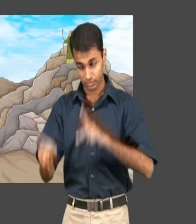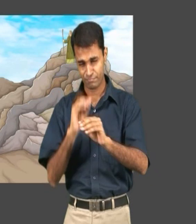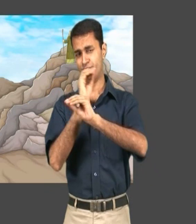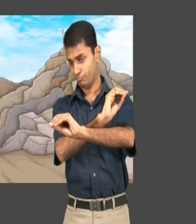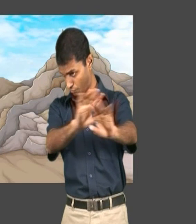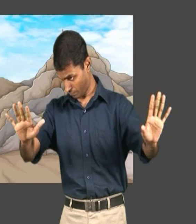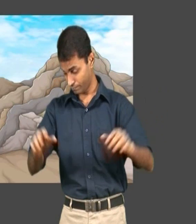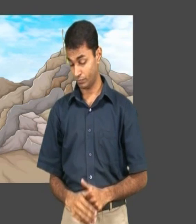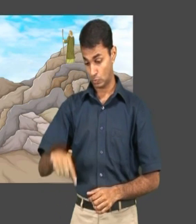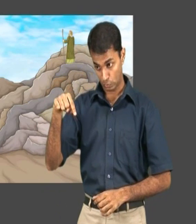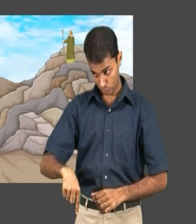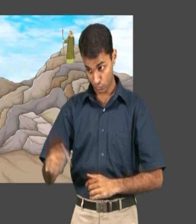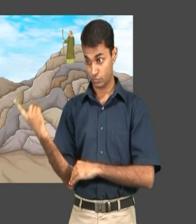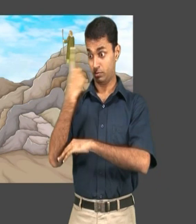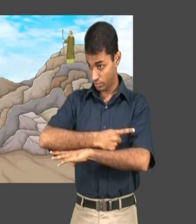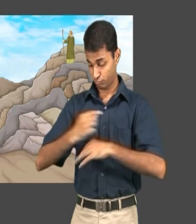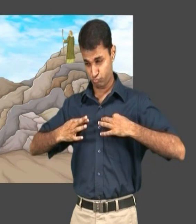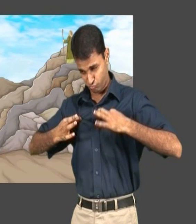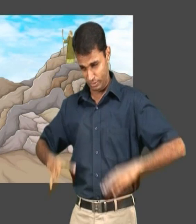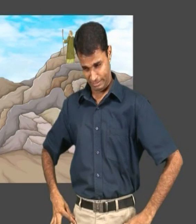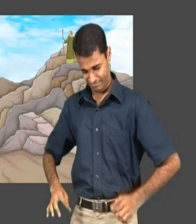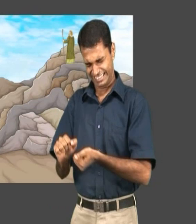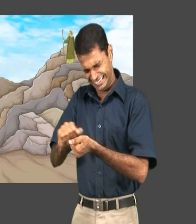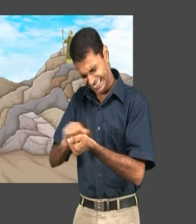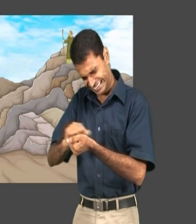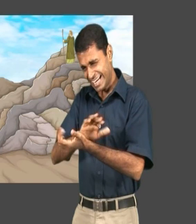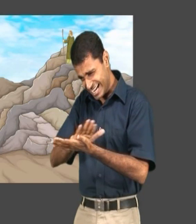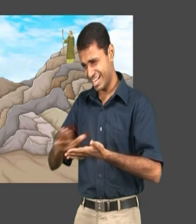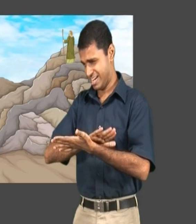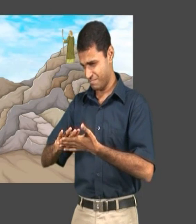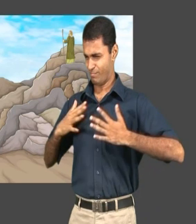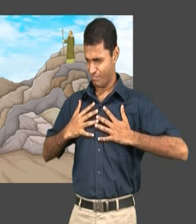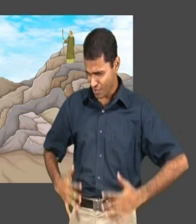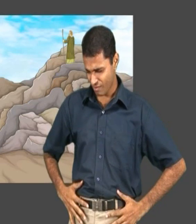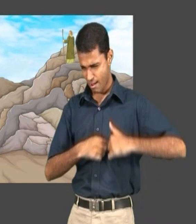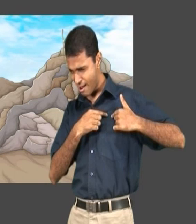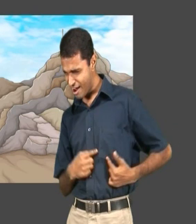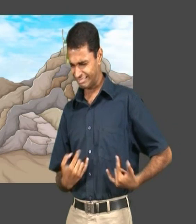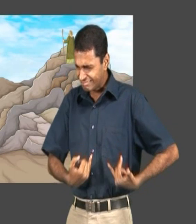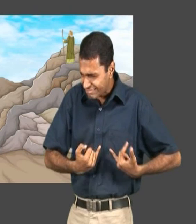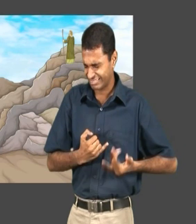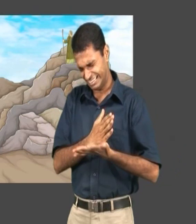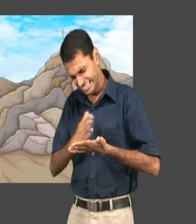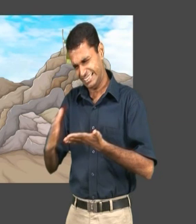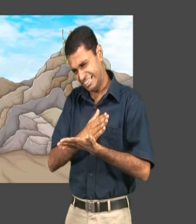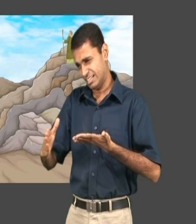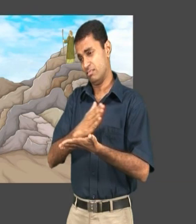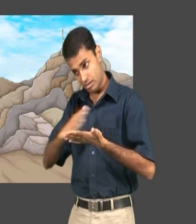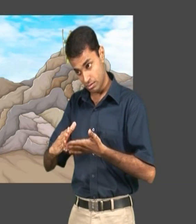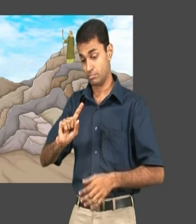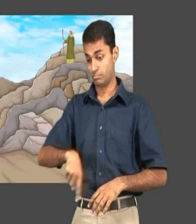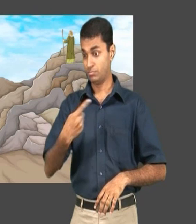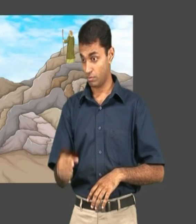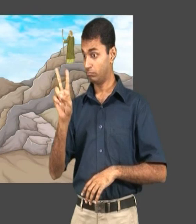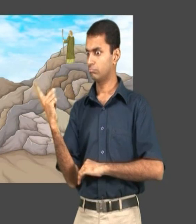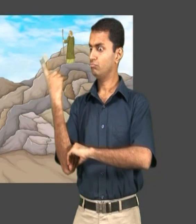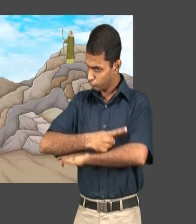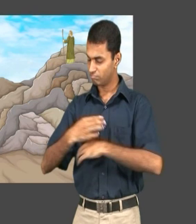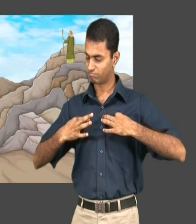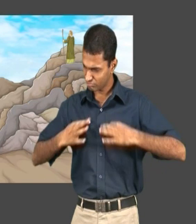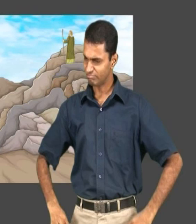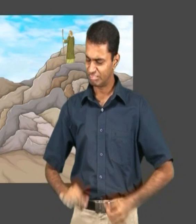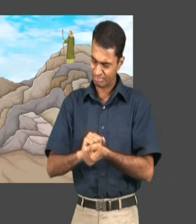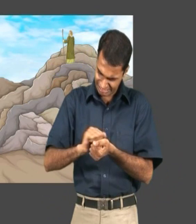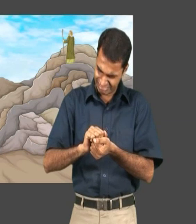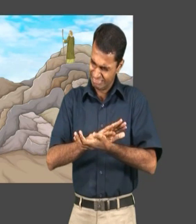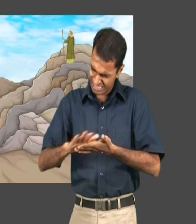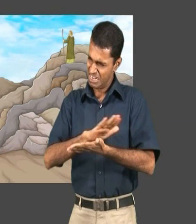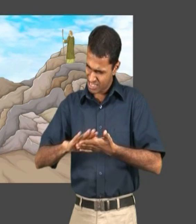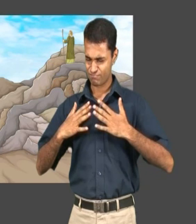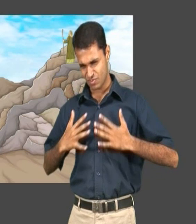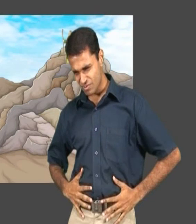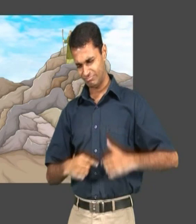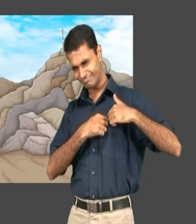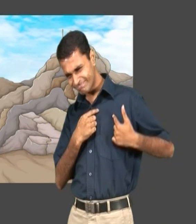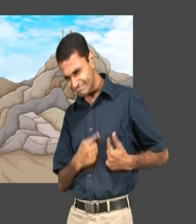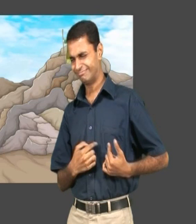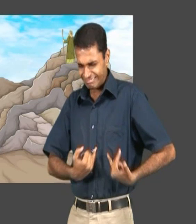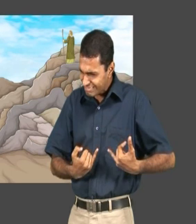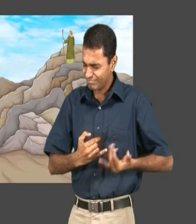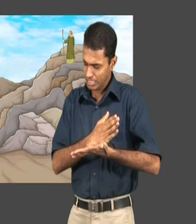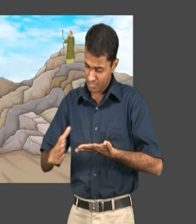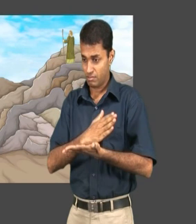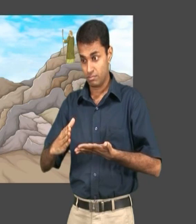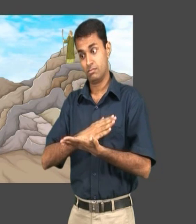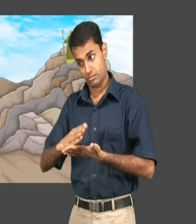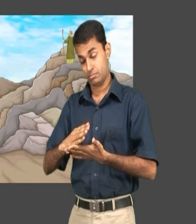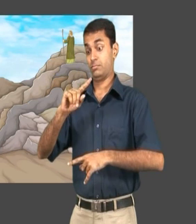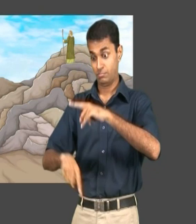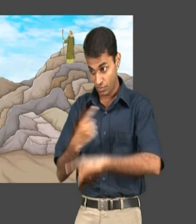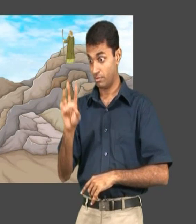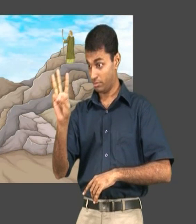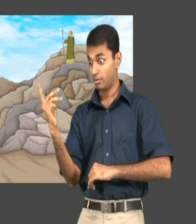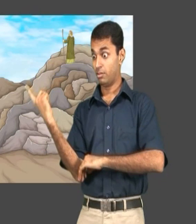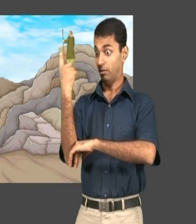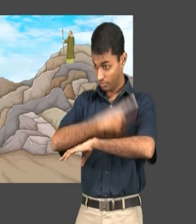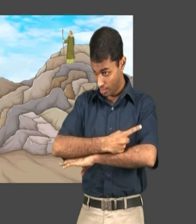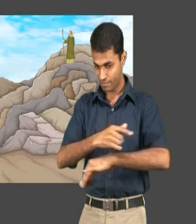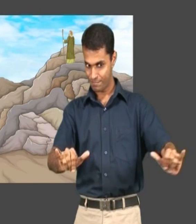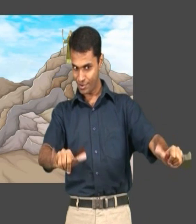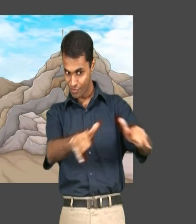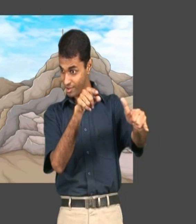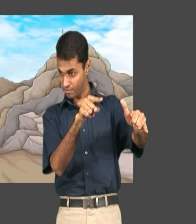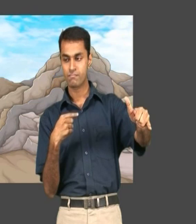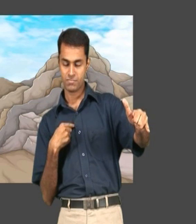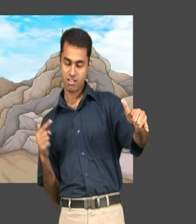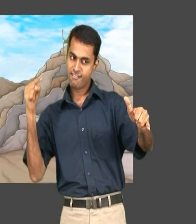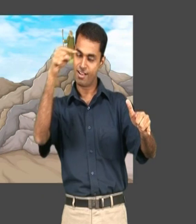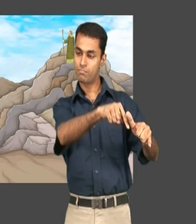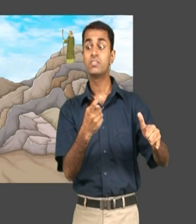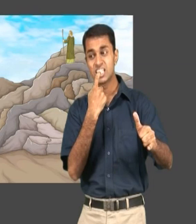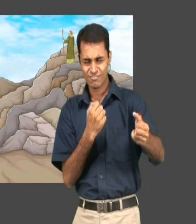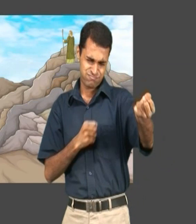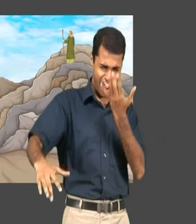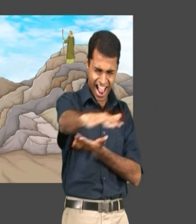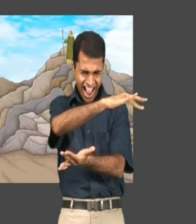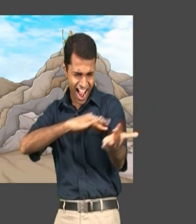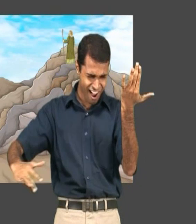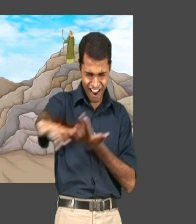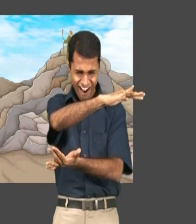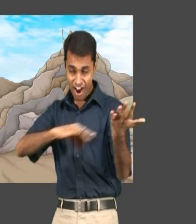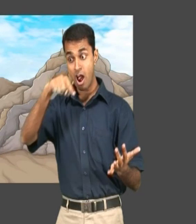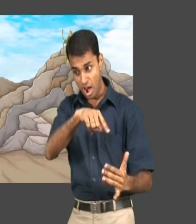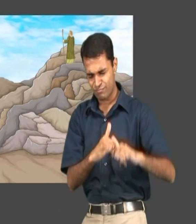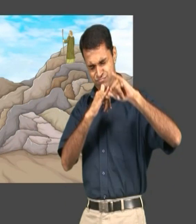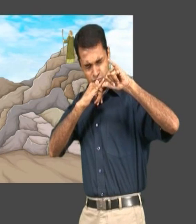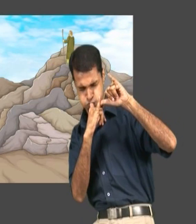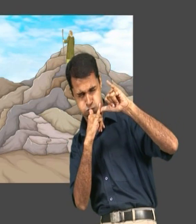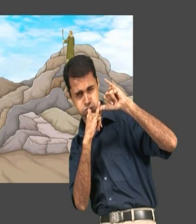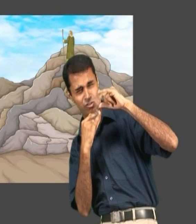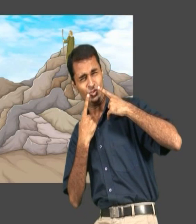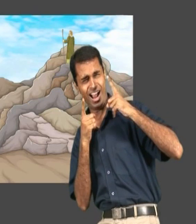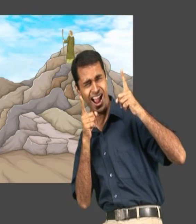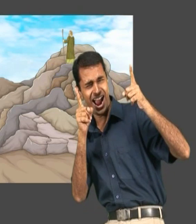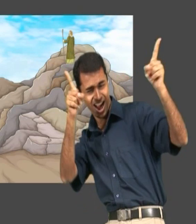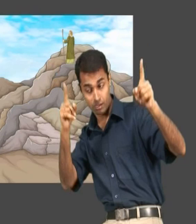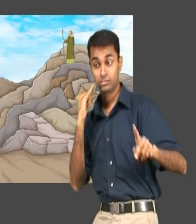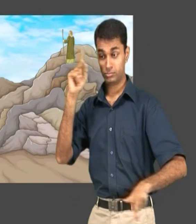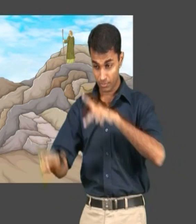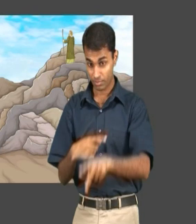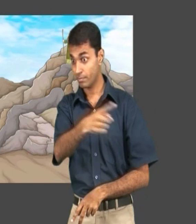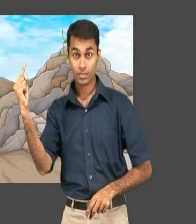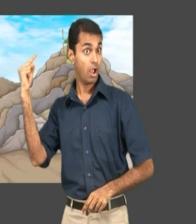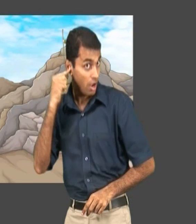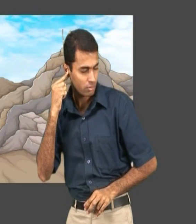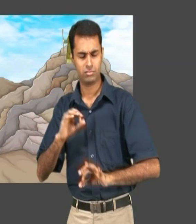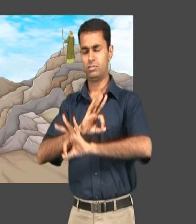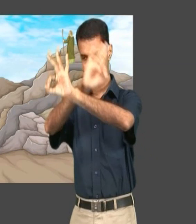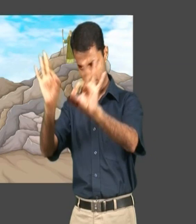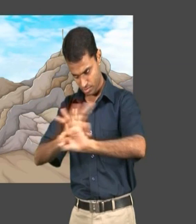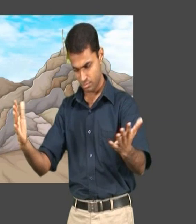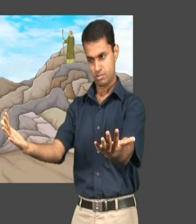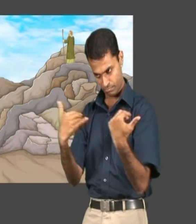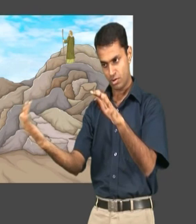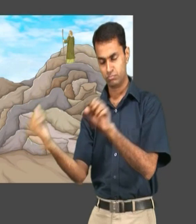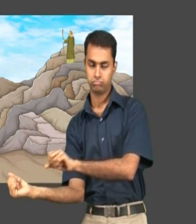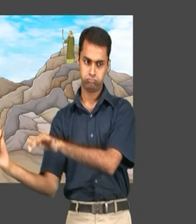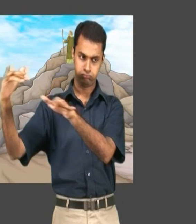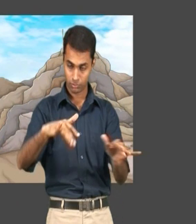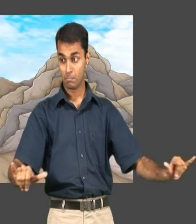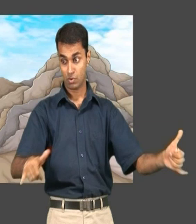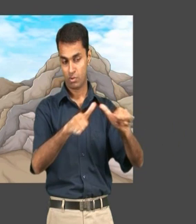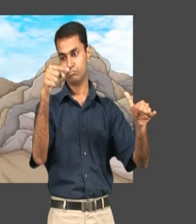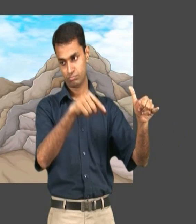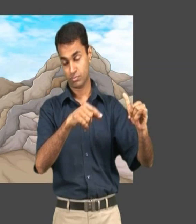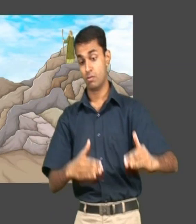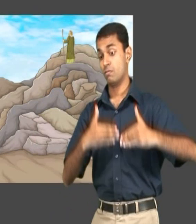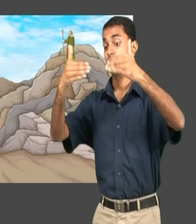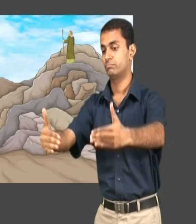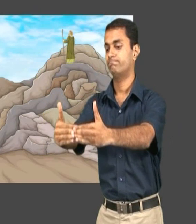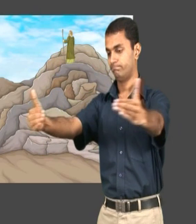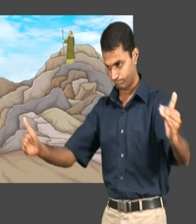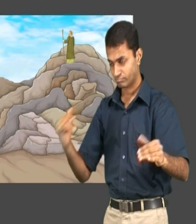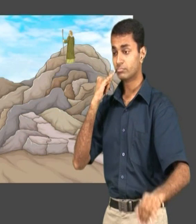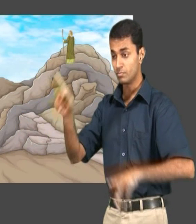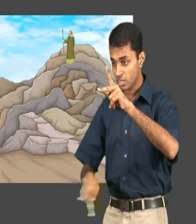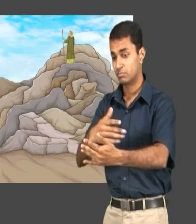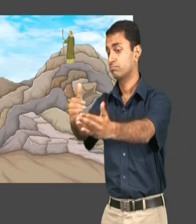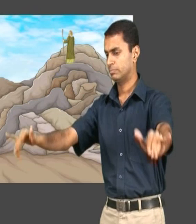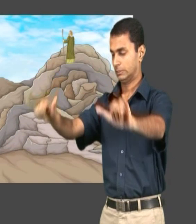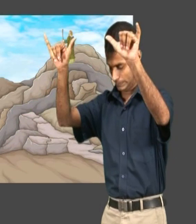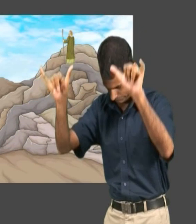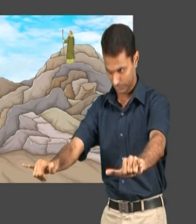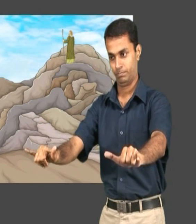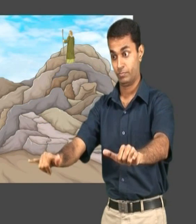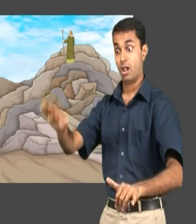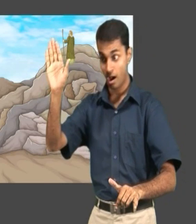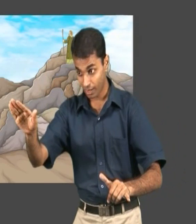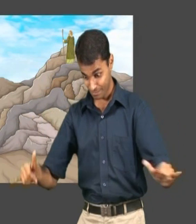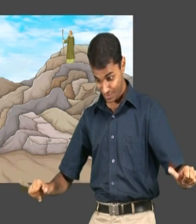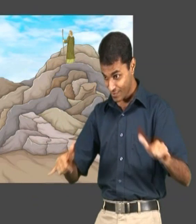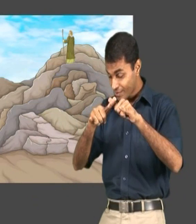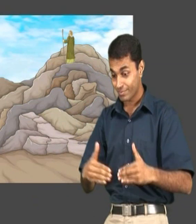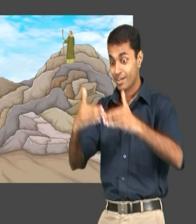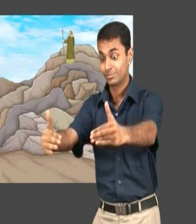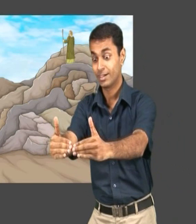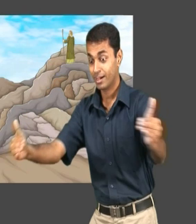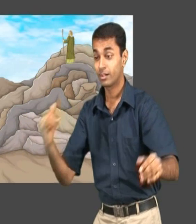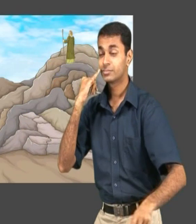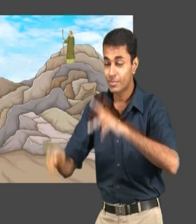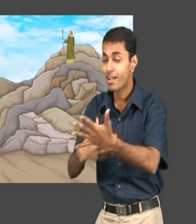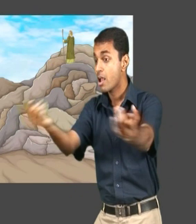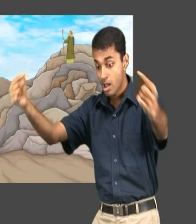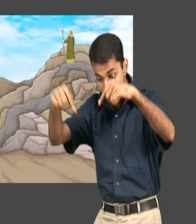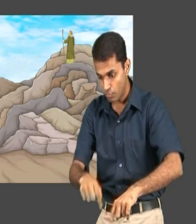Then the LORD said to Moses, “Go to the people and consecrate them today and tomorrow. They must wash their clothes and be prepared by the third day, for on the third day the LORD will come down on Mount Sinai in the sight of all the people.